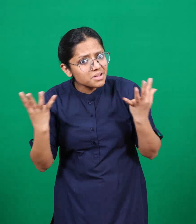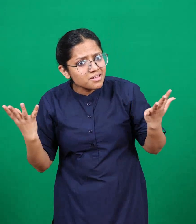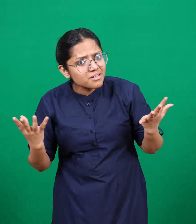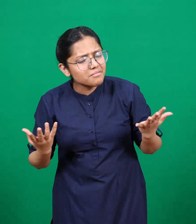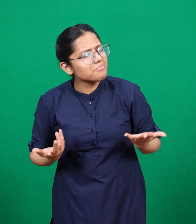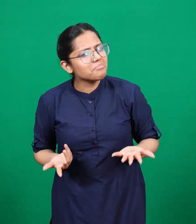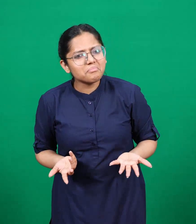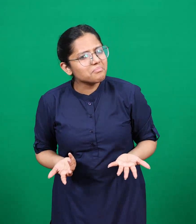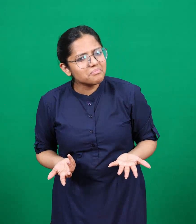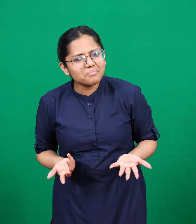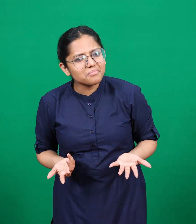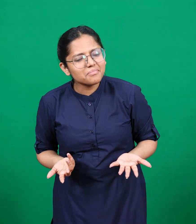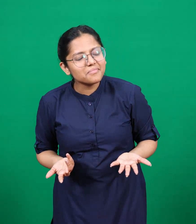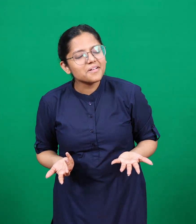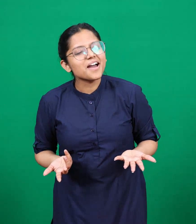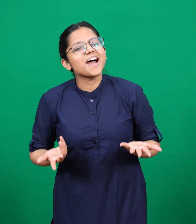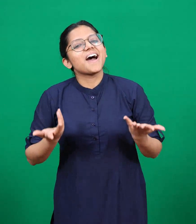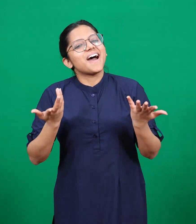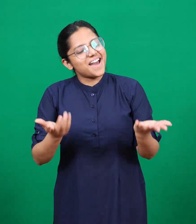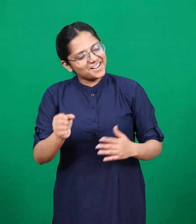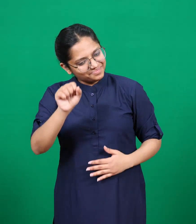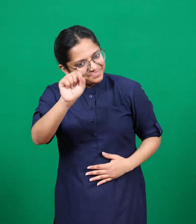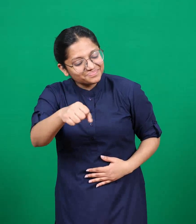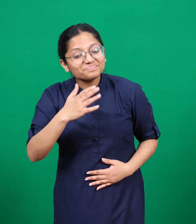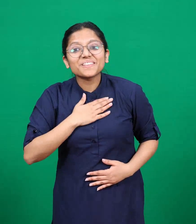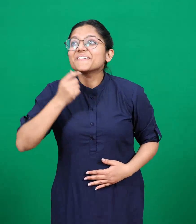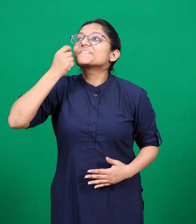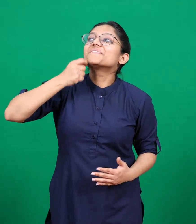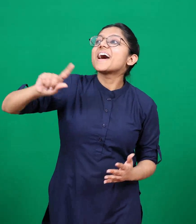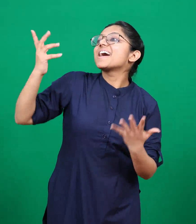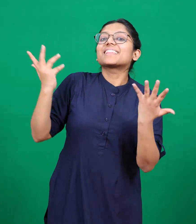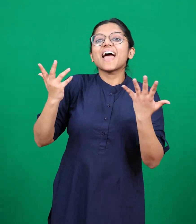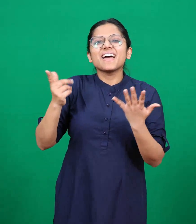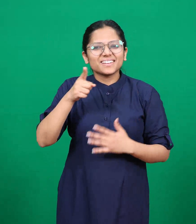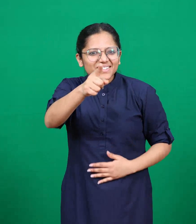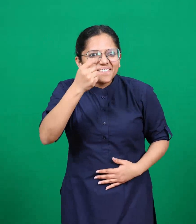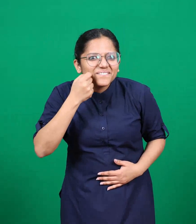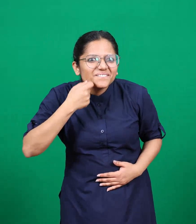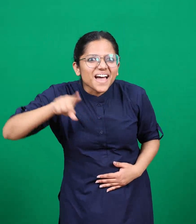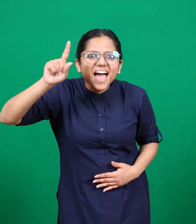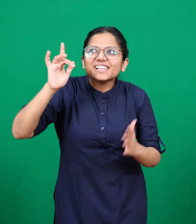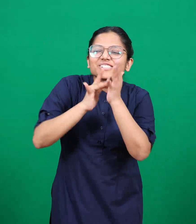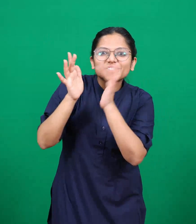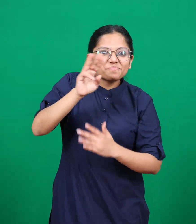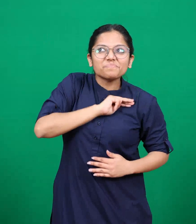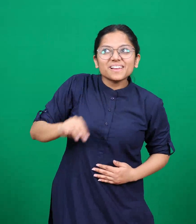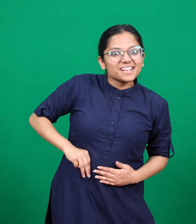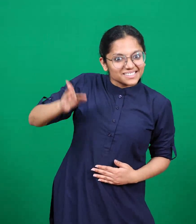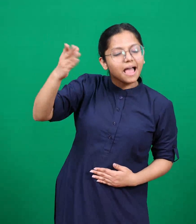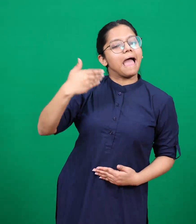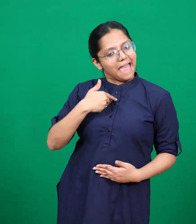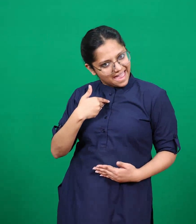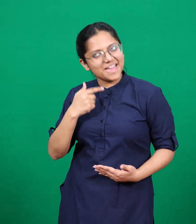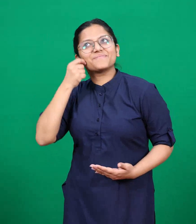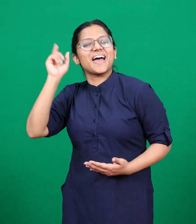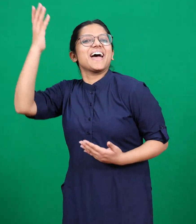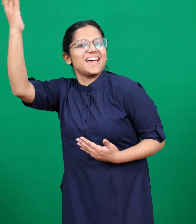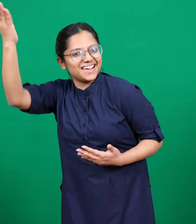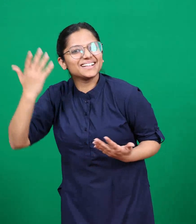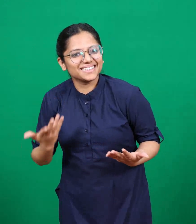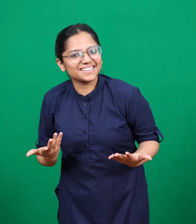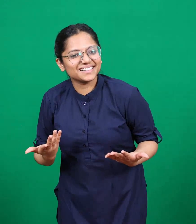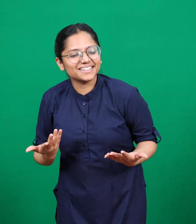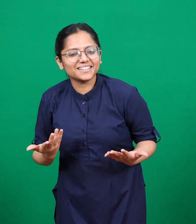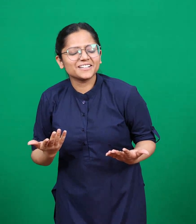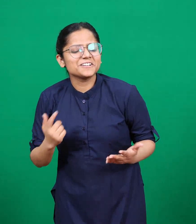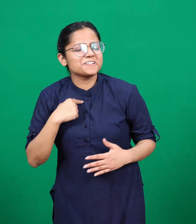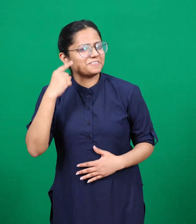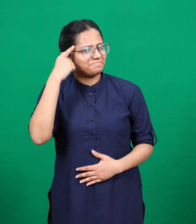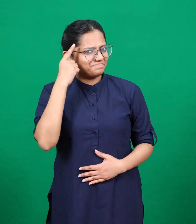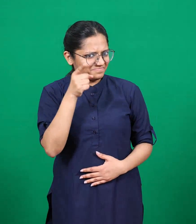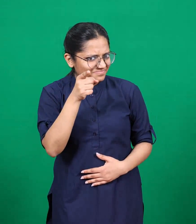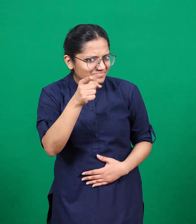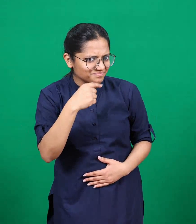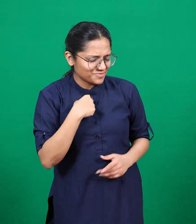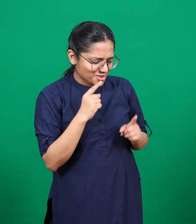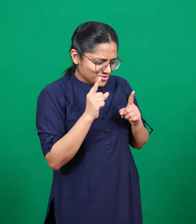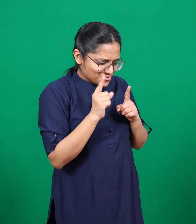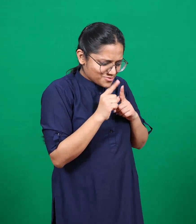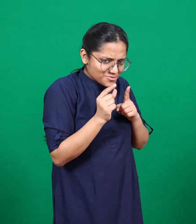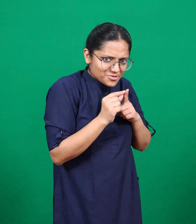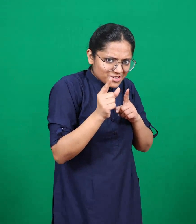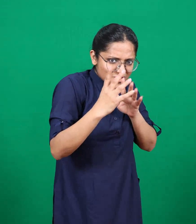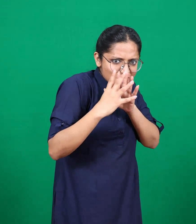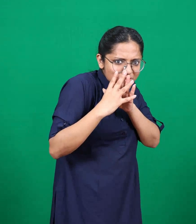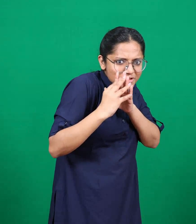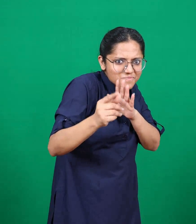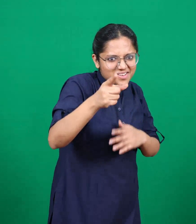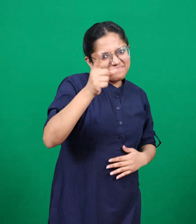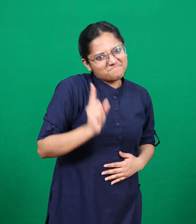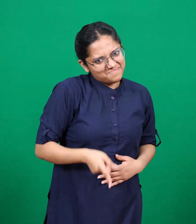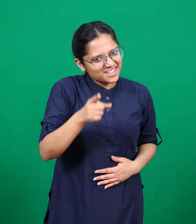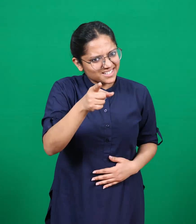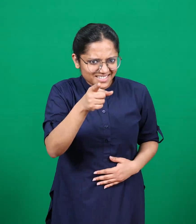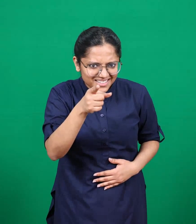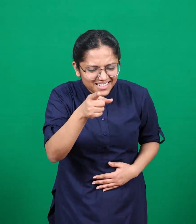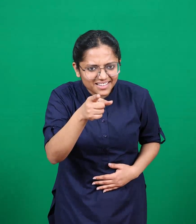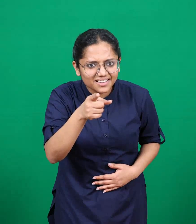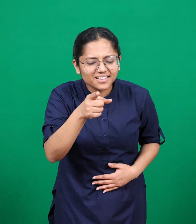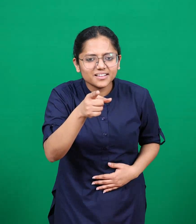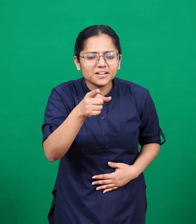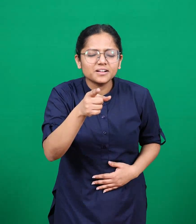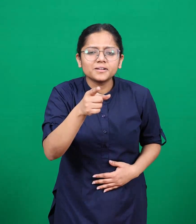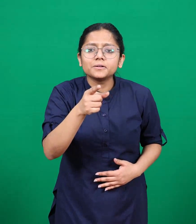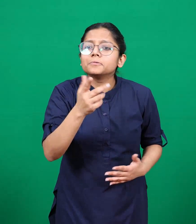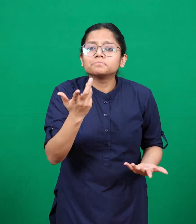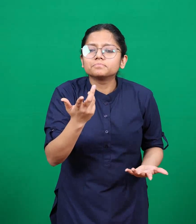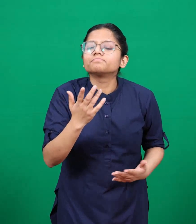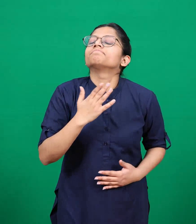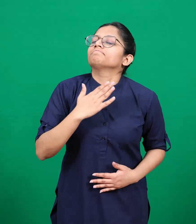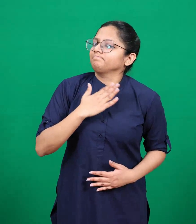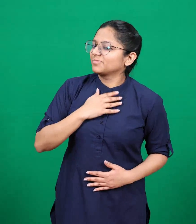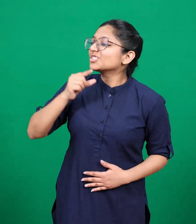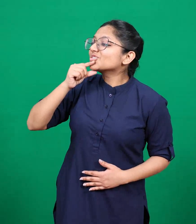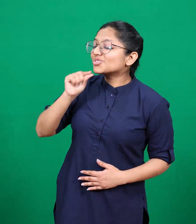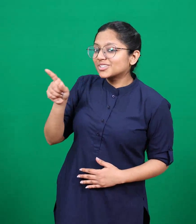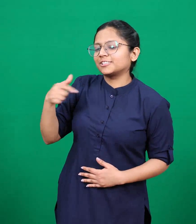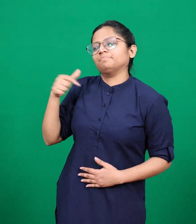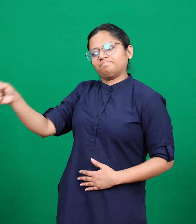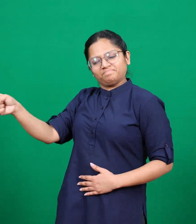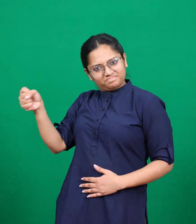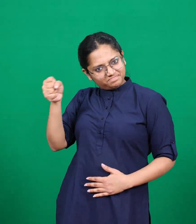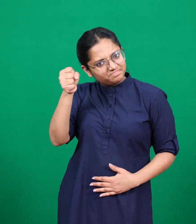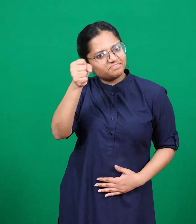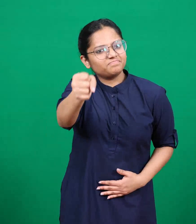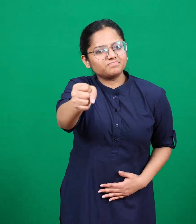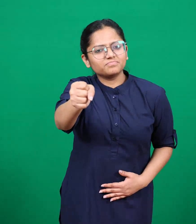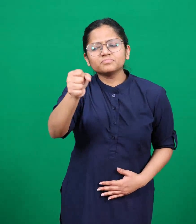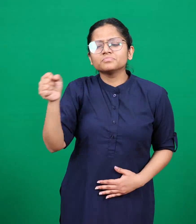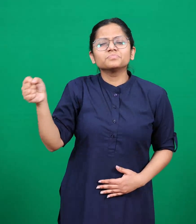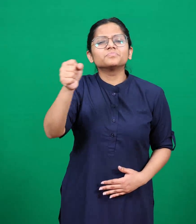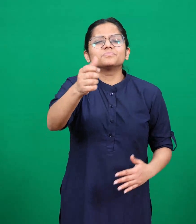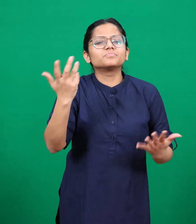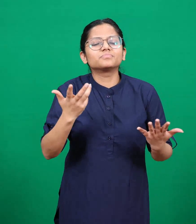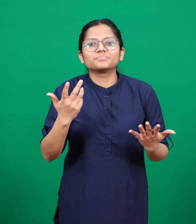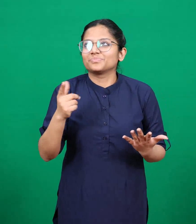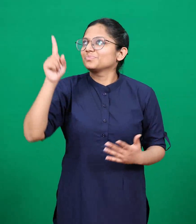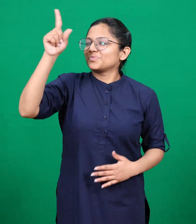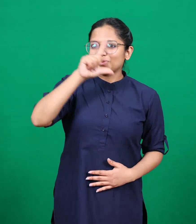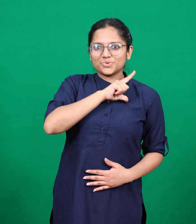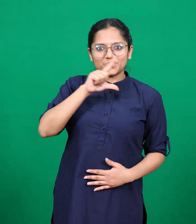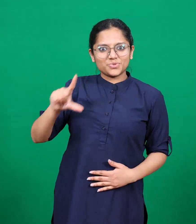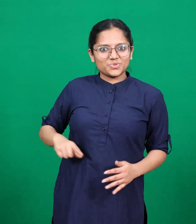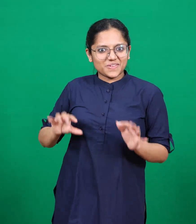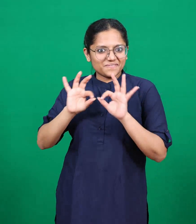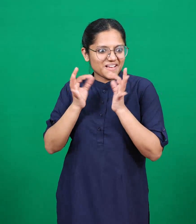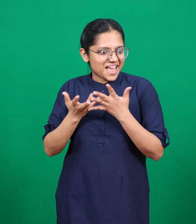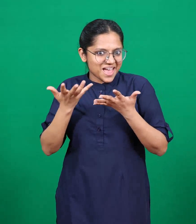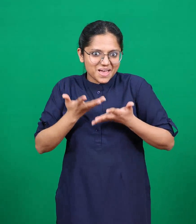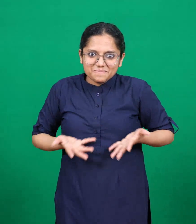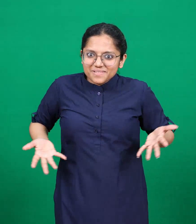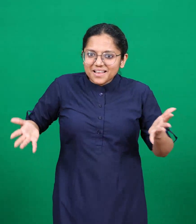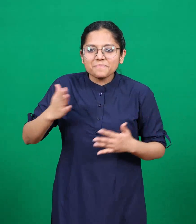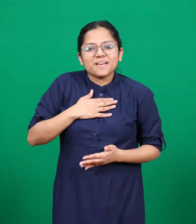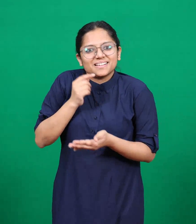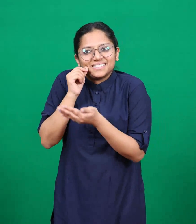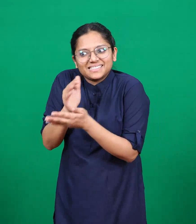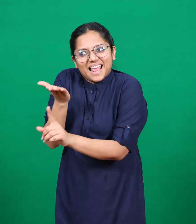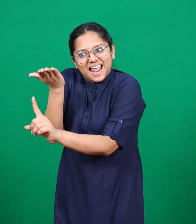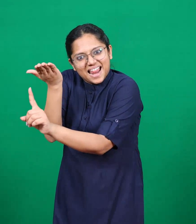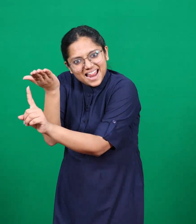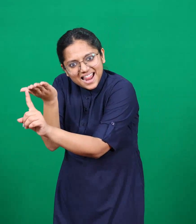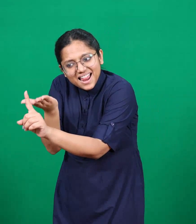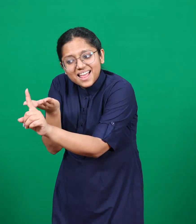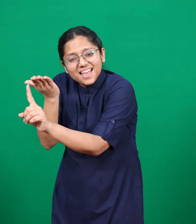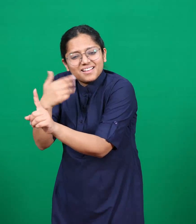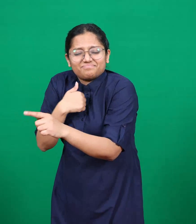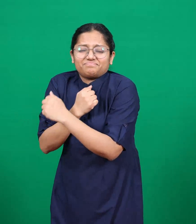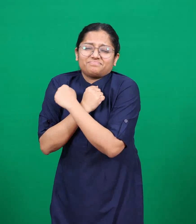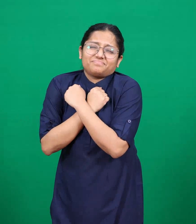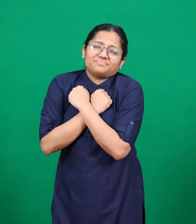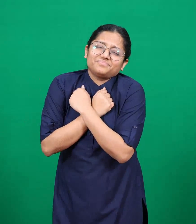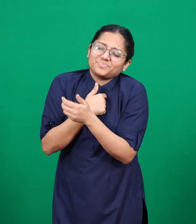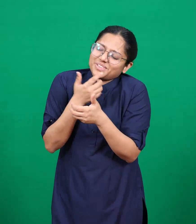for in Christ Jesus I became your father through the gospel. Therefore I urge you to imitate me.